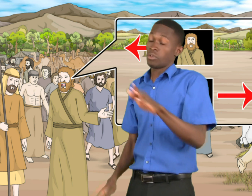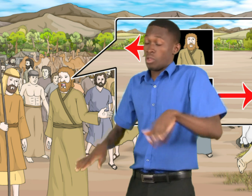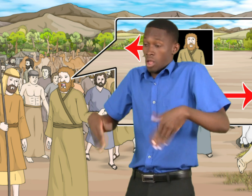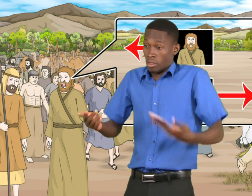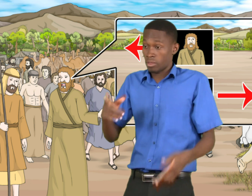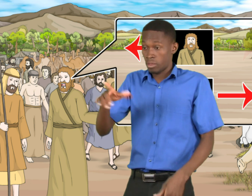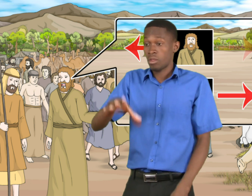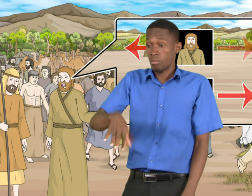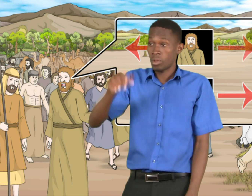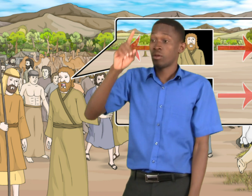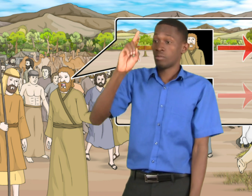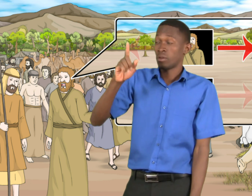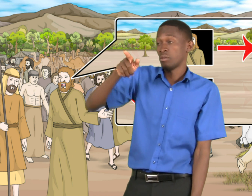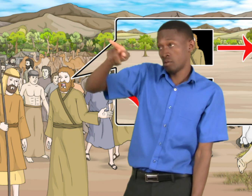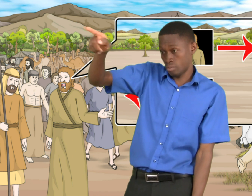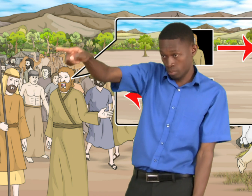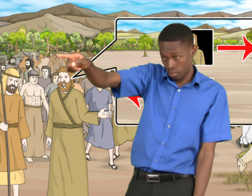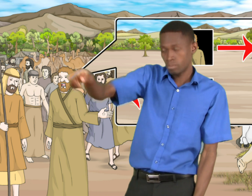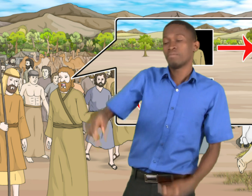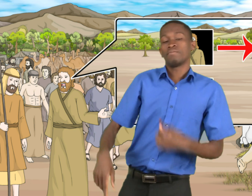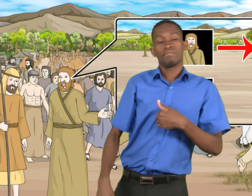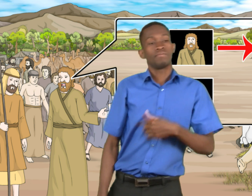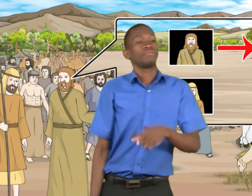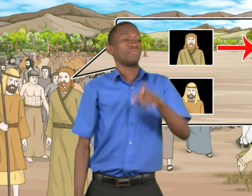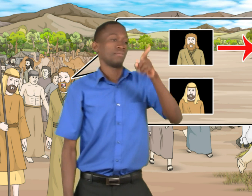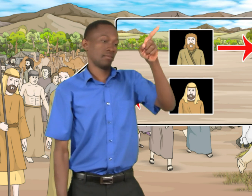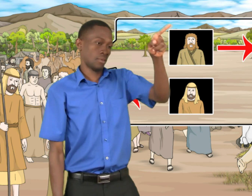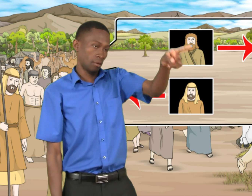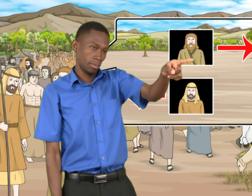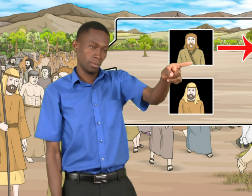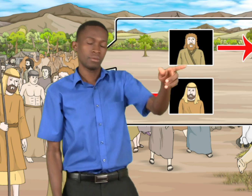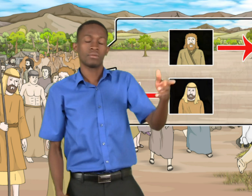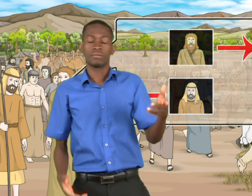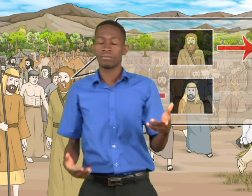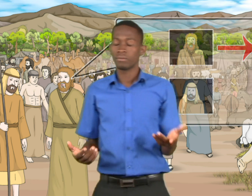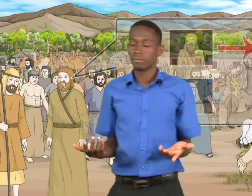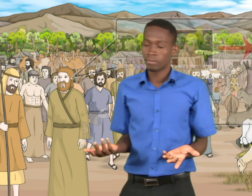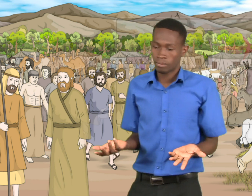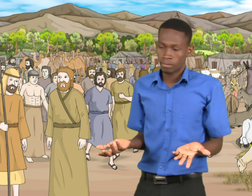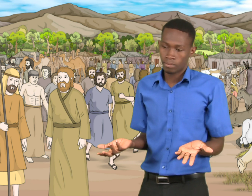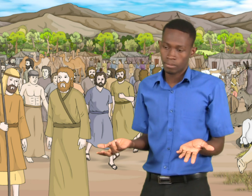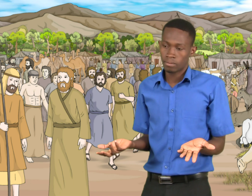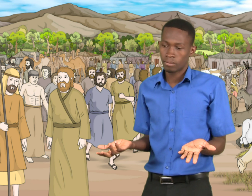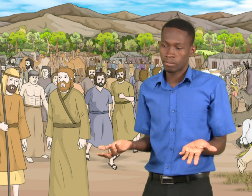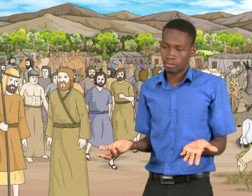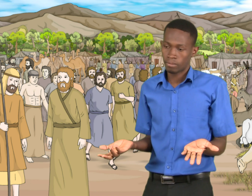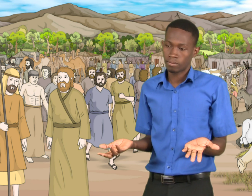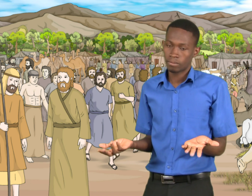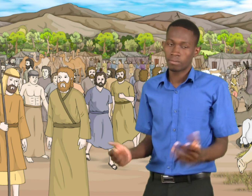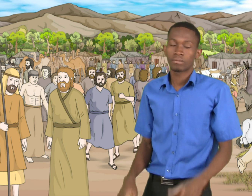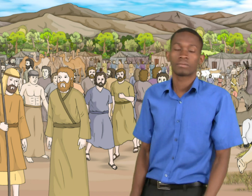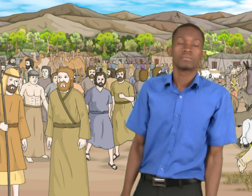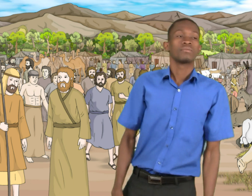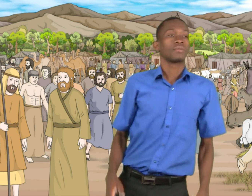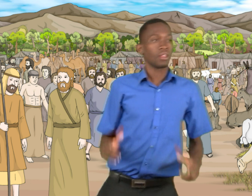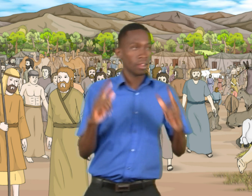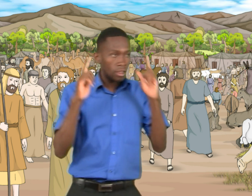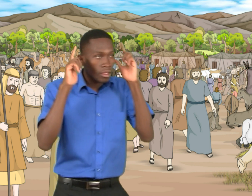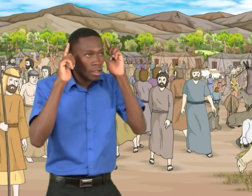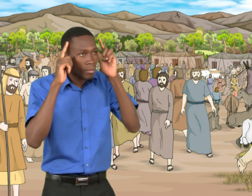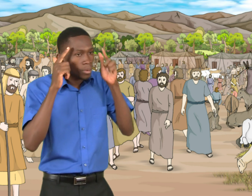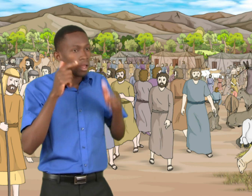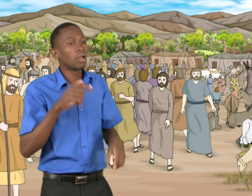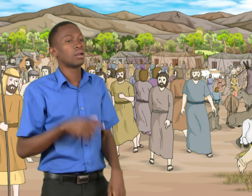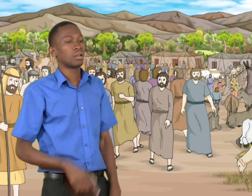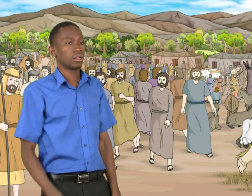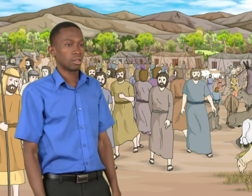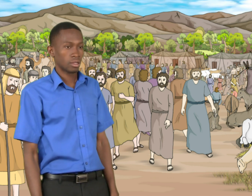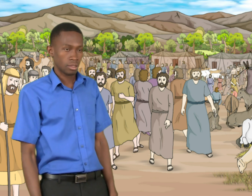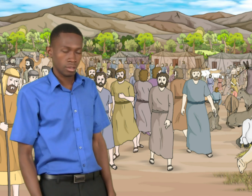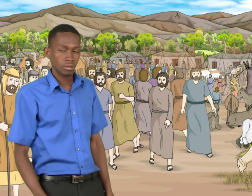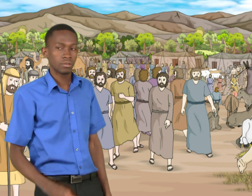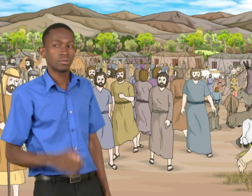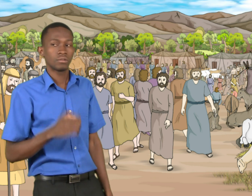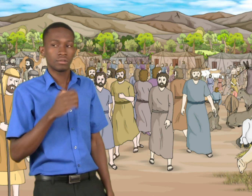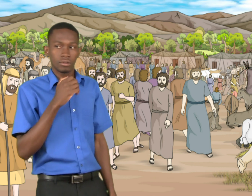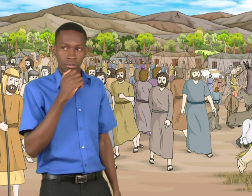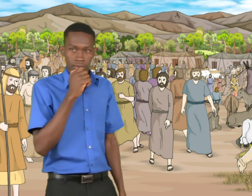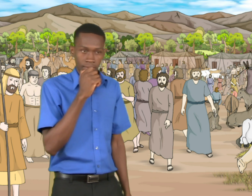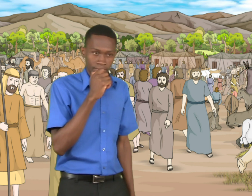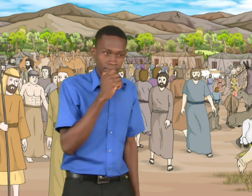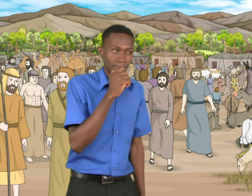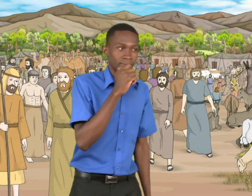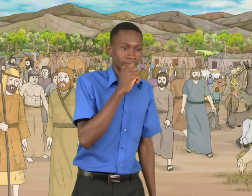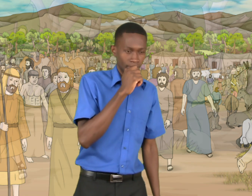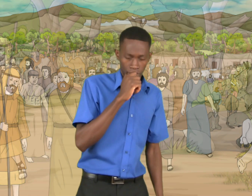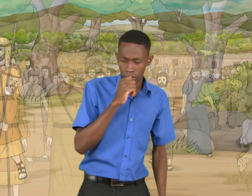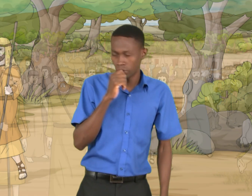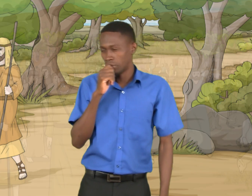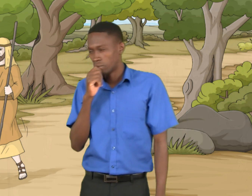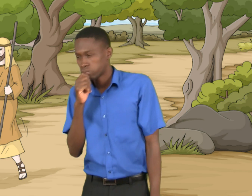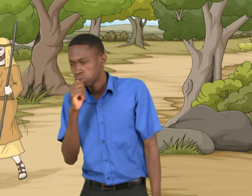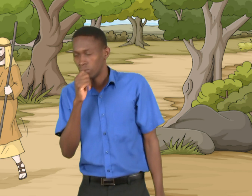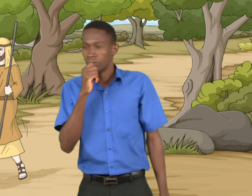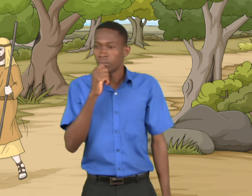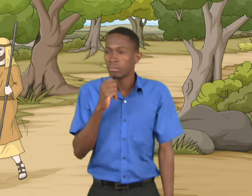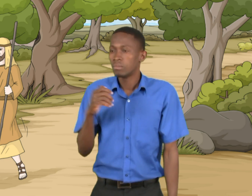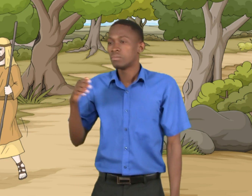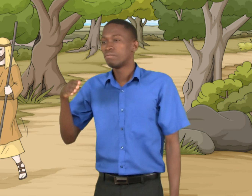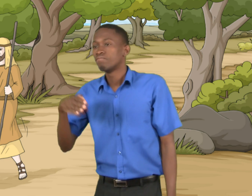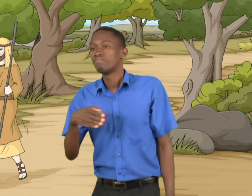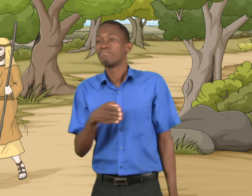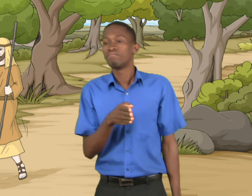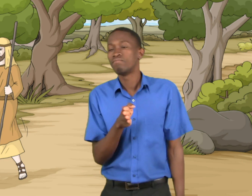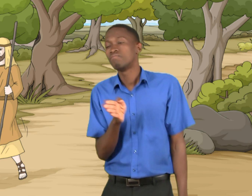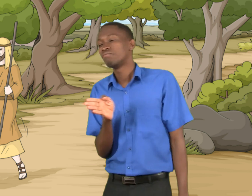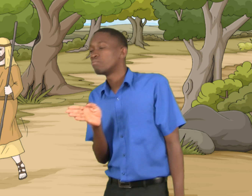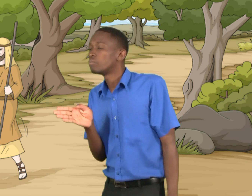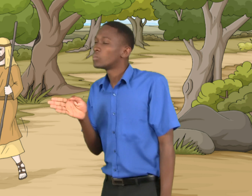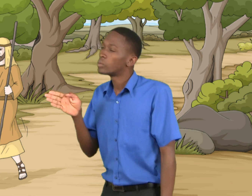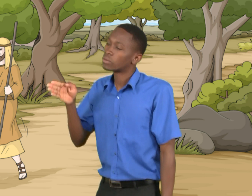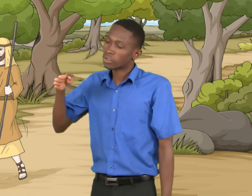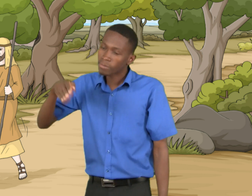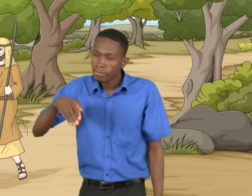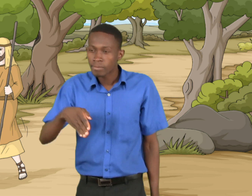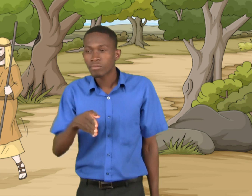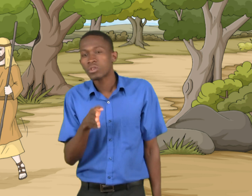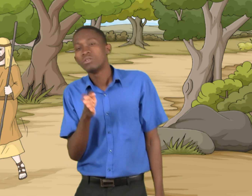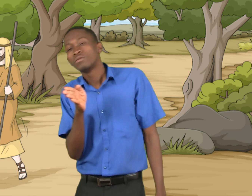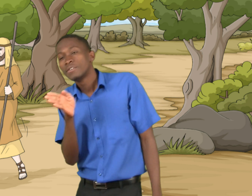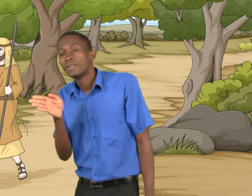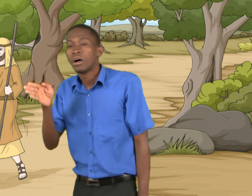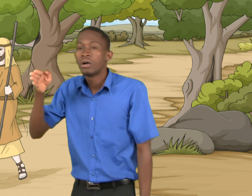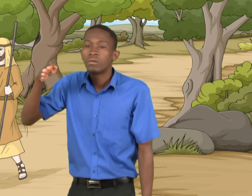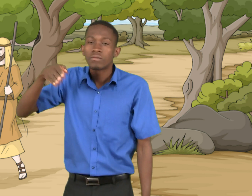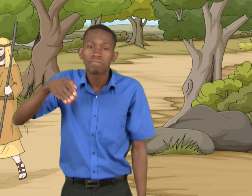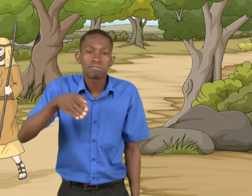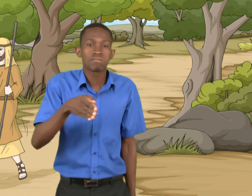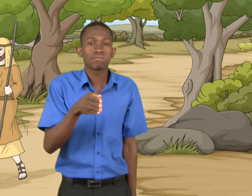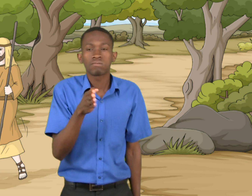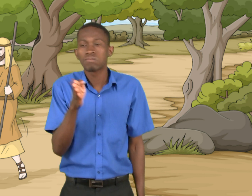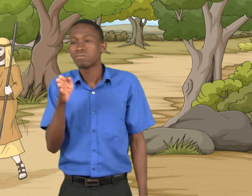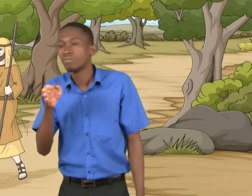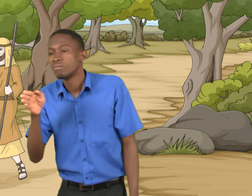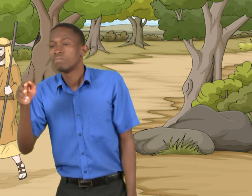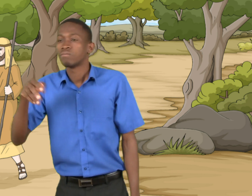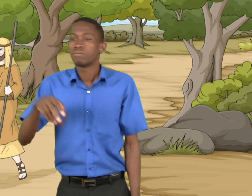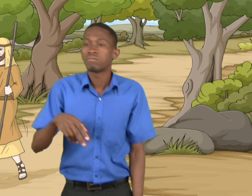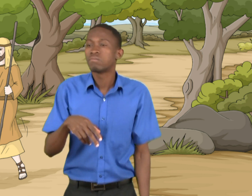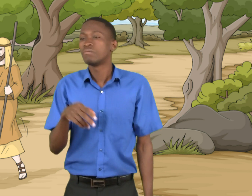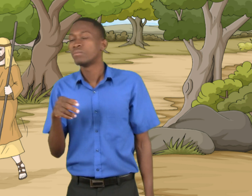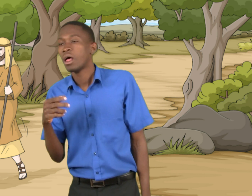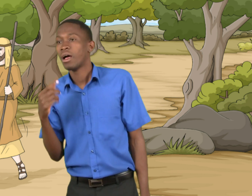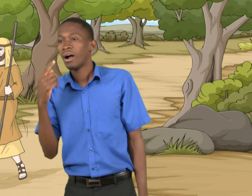If you go to the left, I will go to the right;